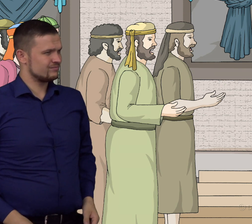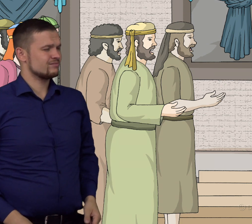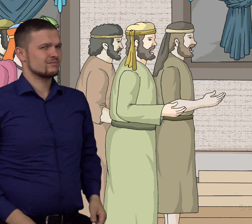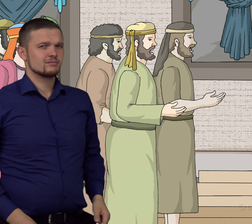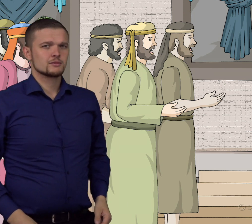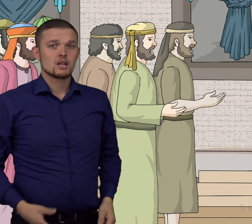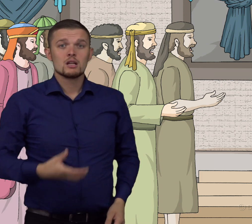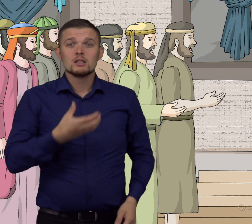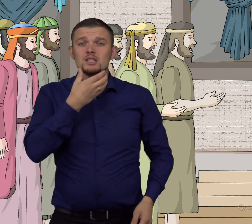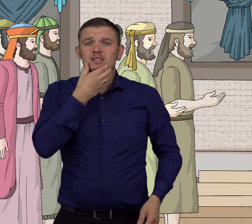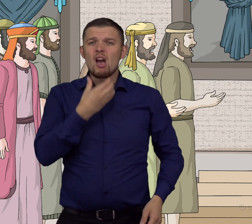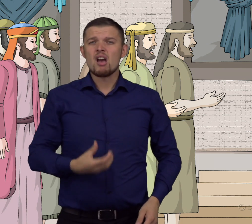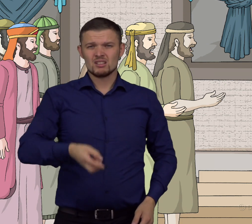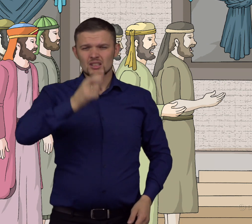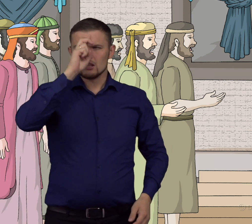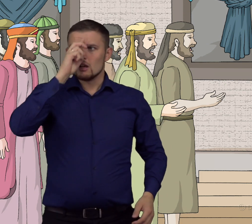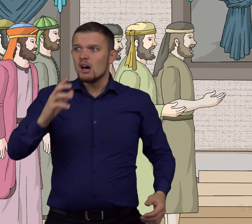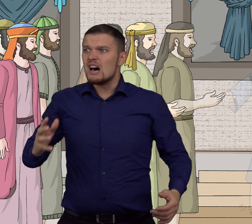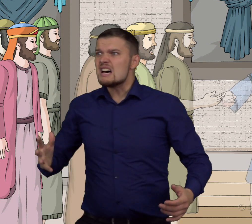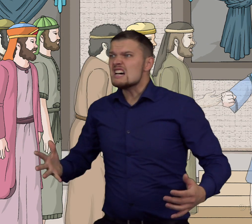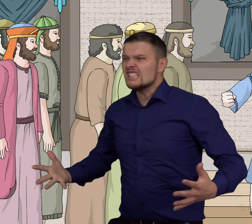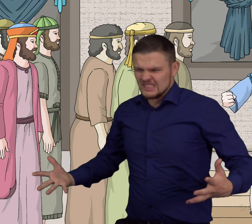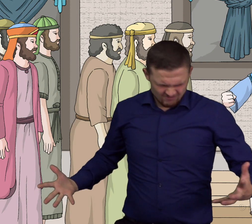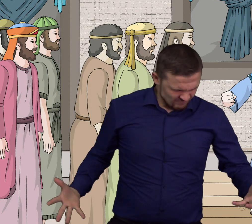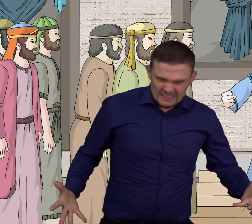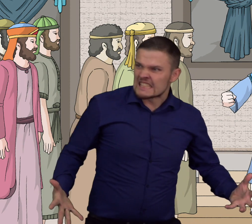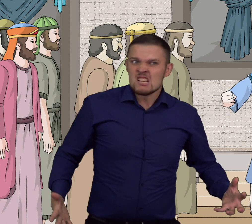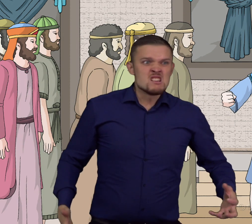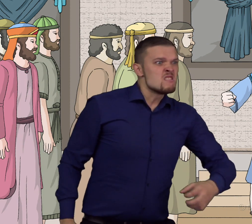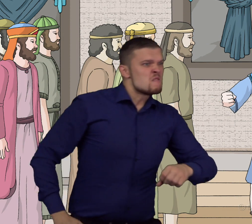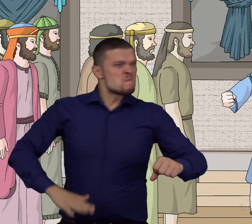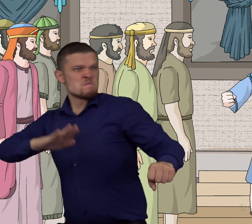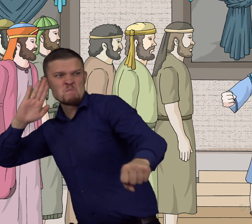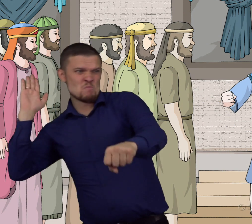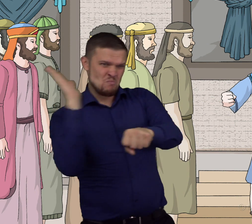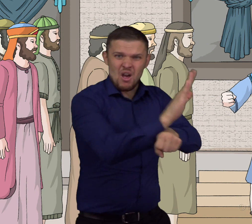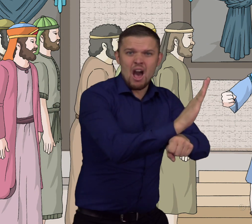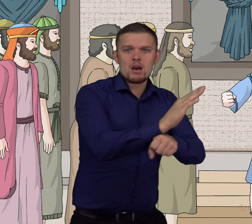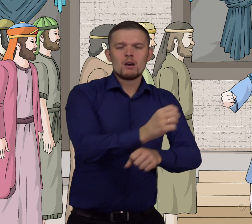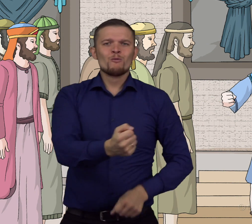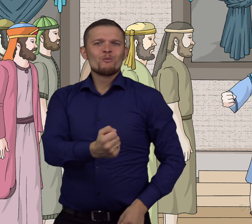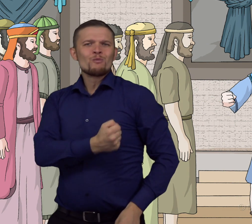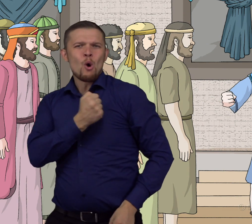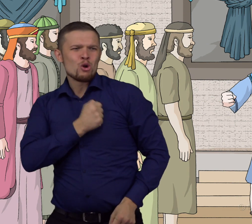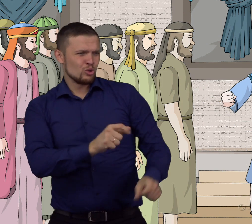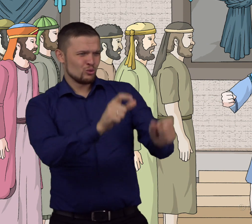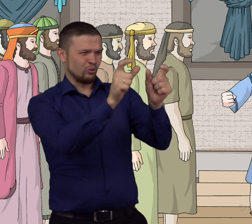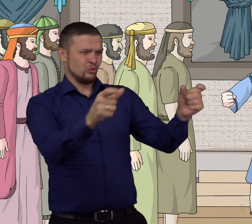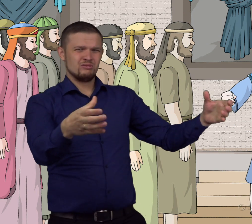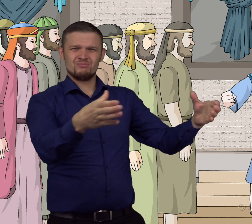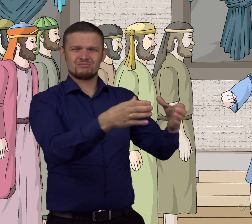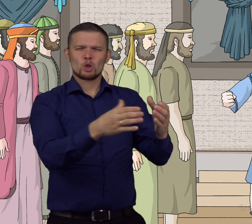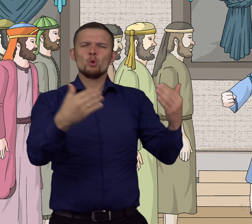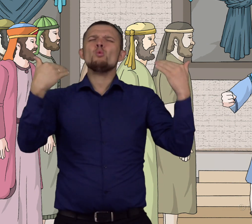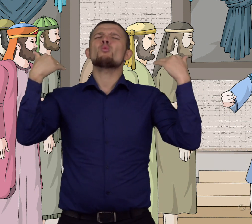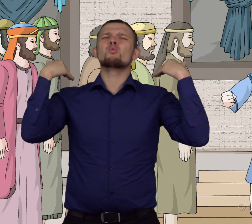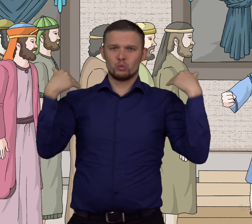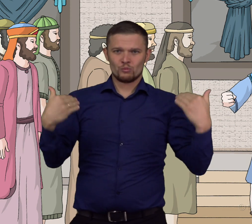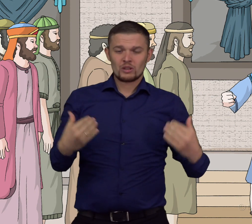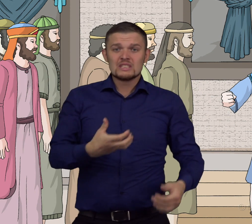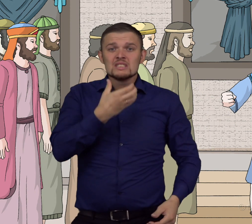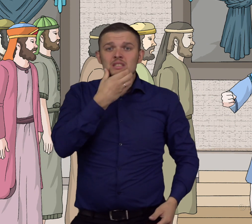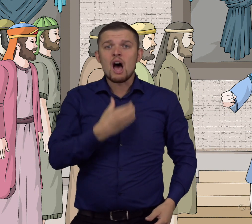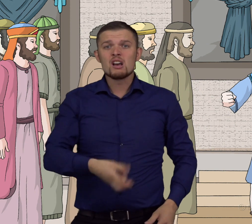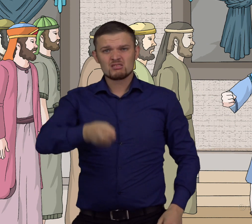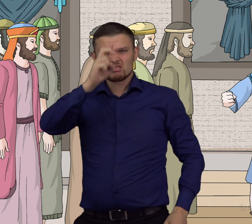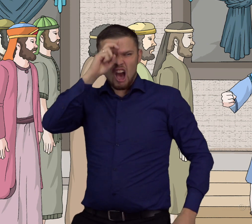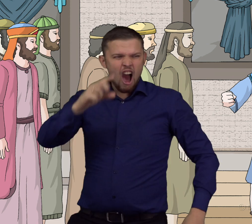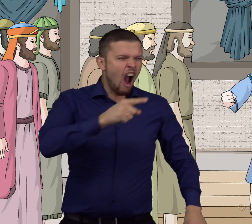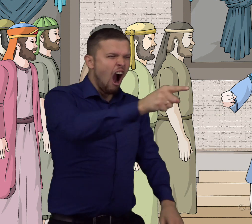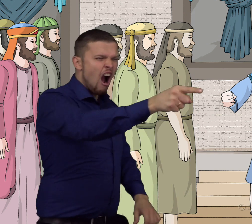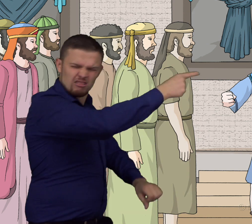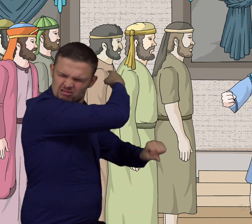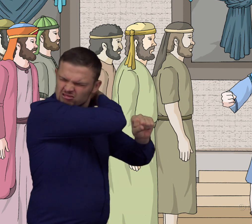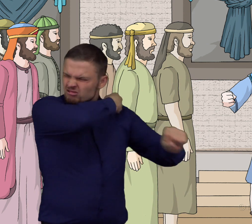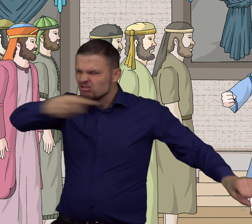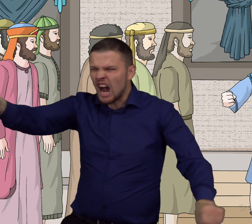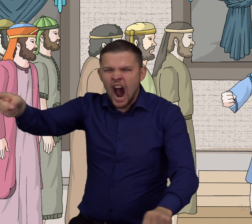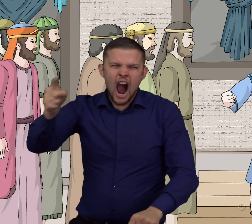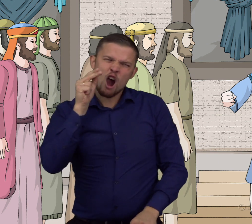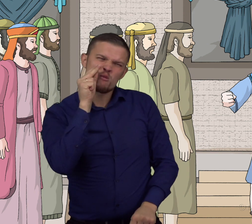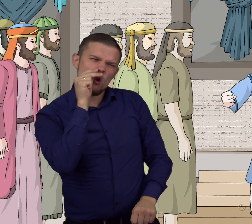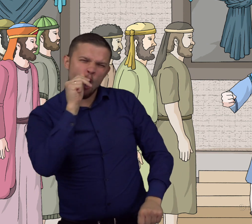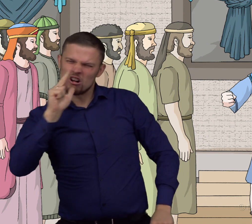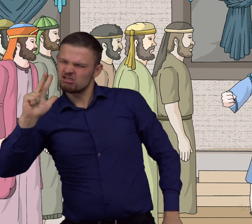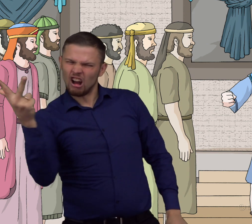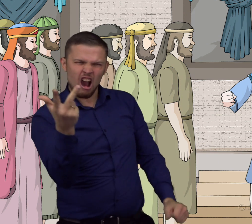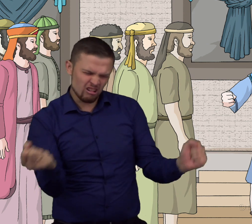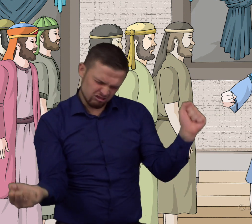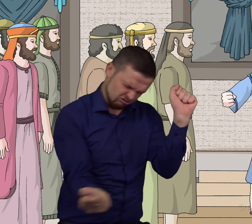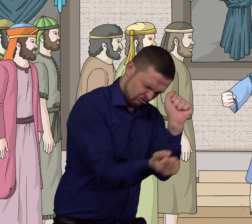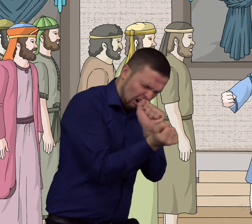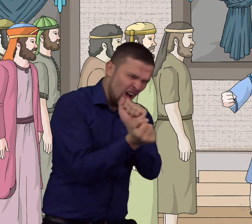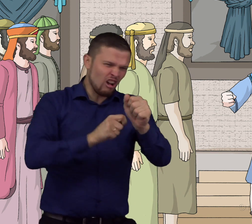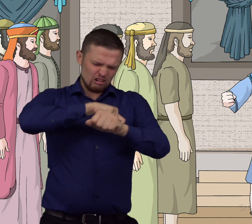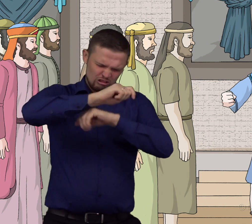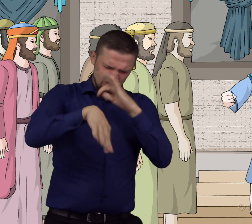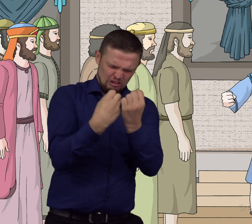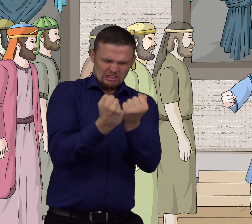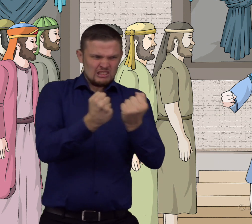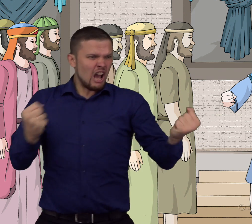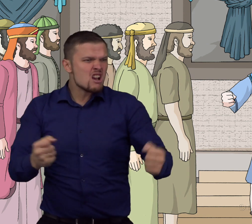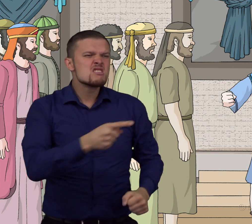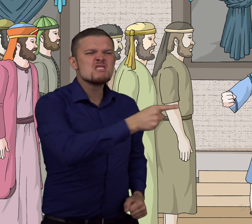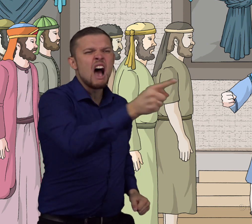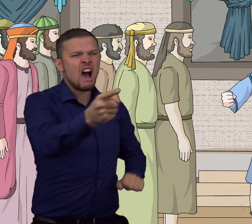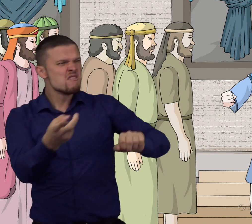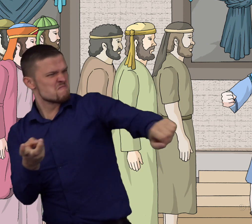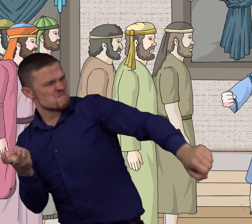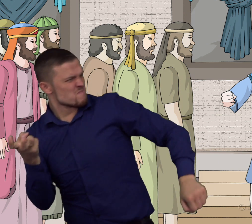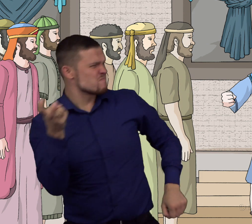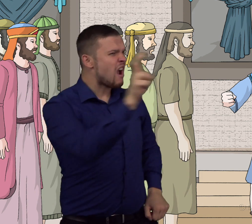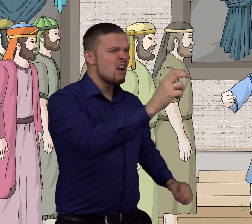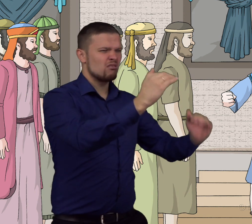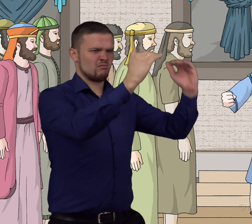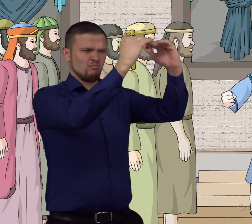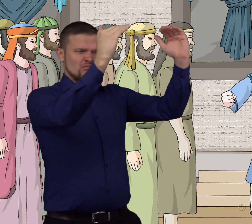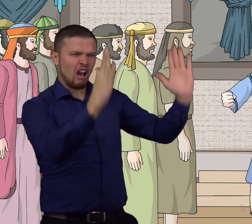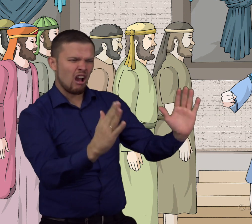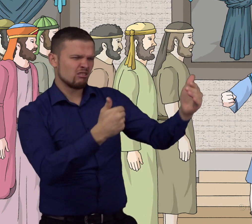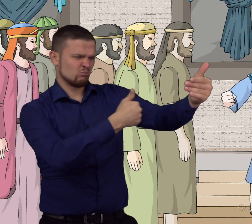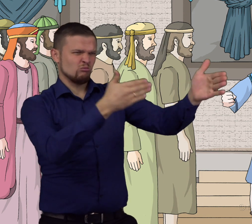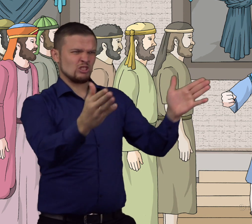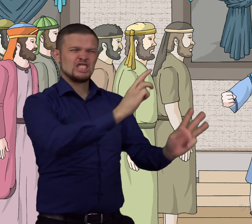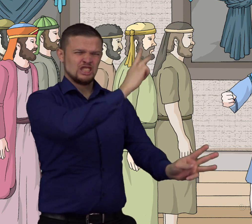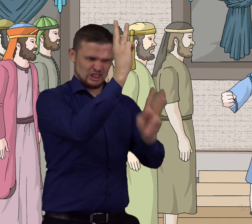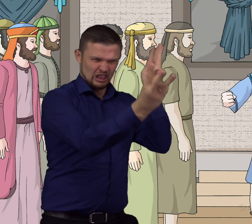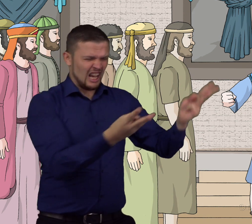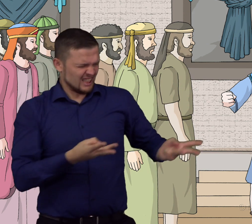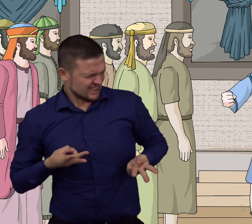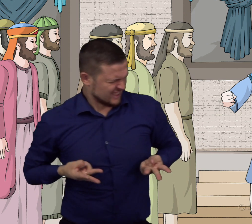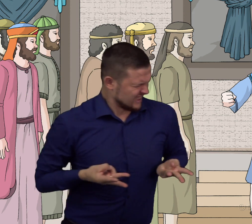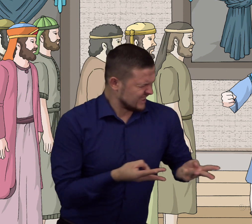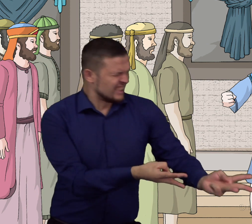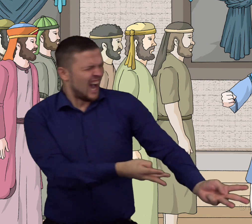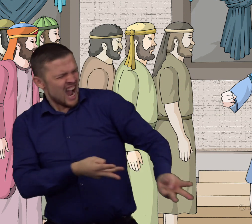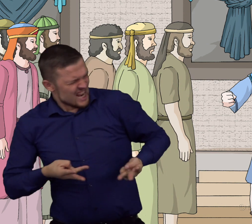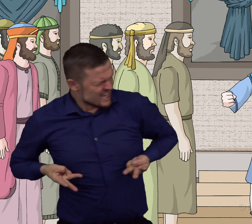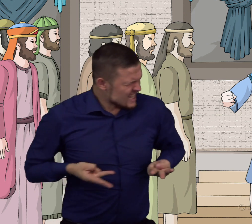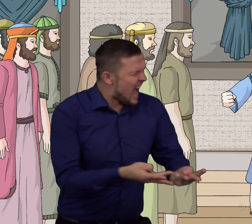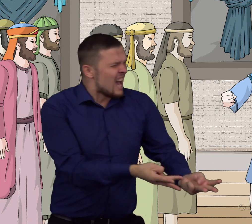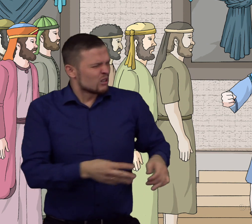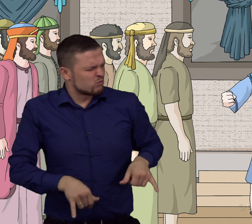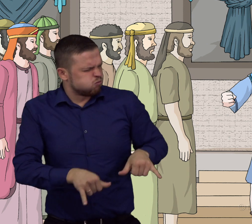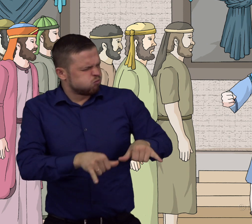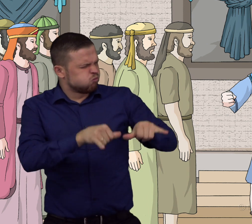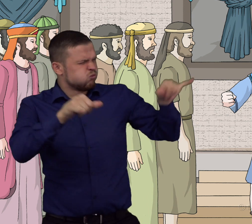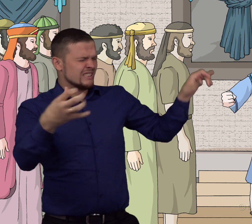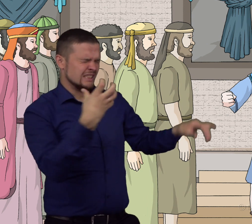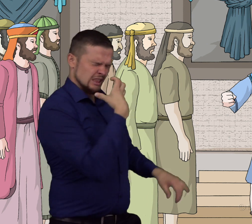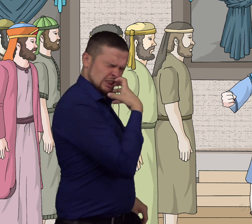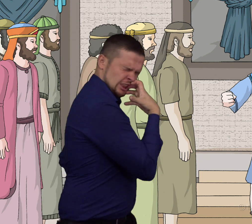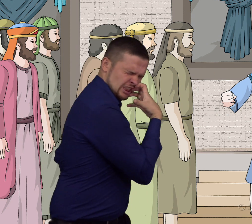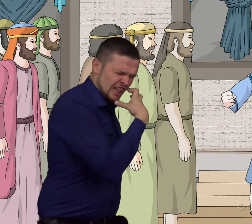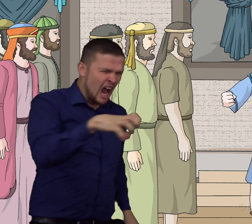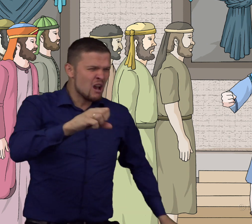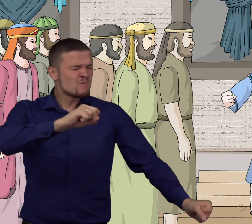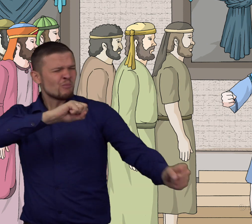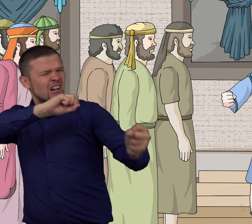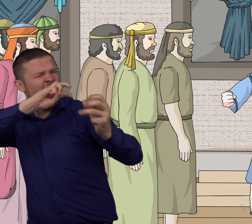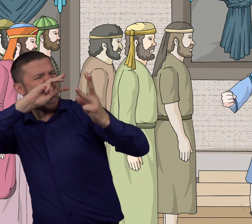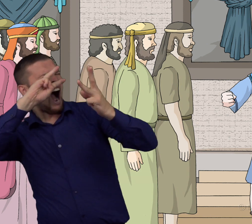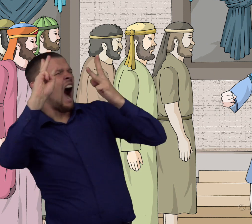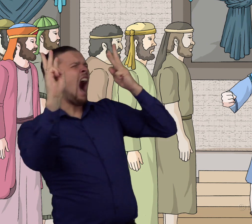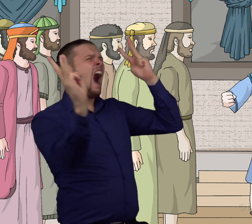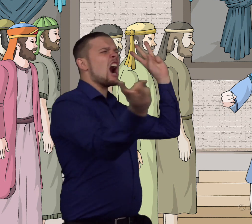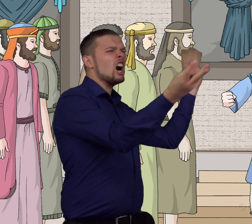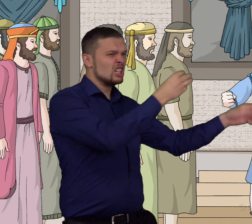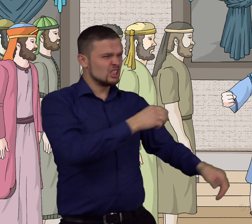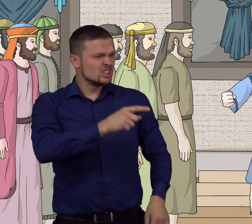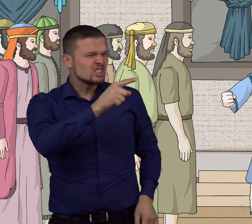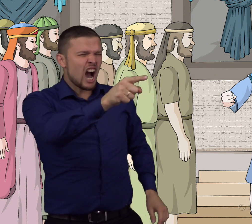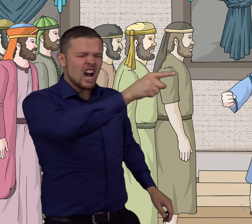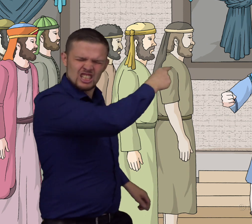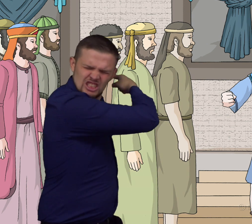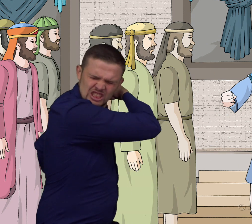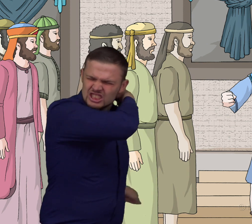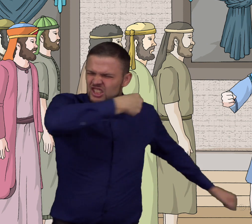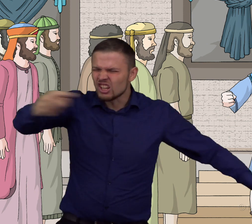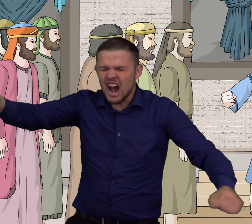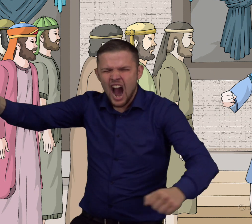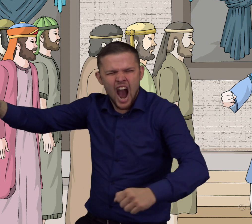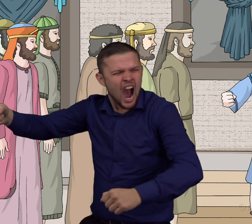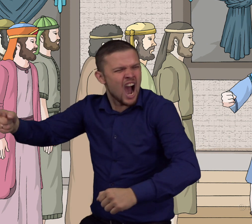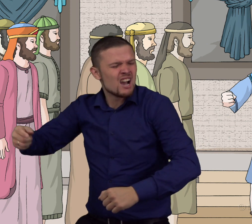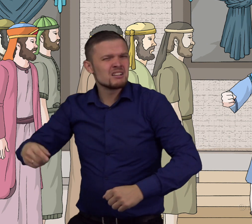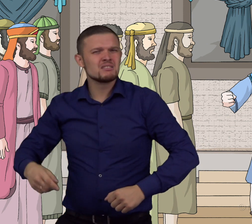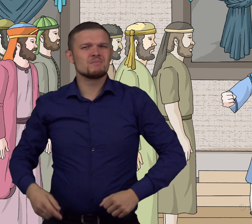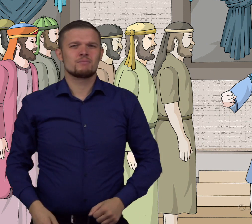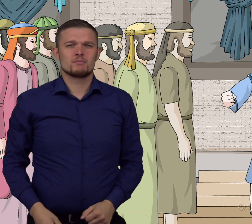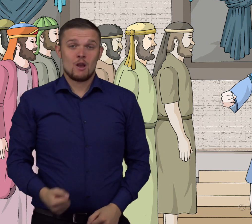At this, Nebuchadnezzar was filled with rage, and the expression on his face changed toward Shadrach, Meshach, and Abednego.